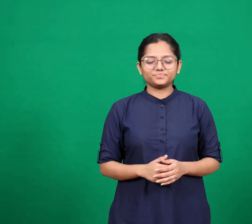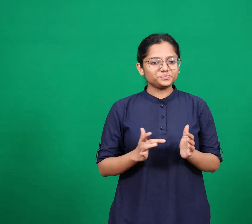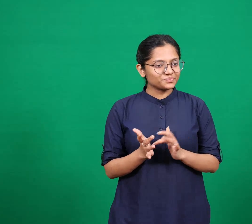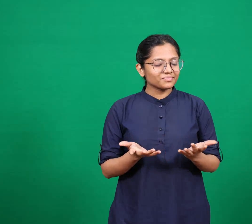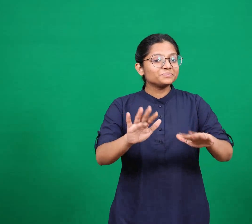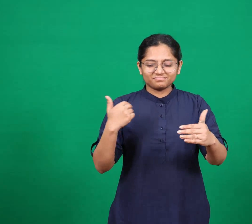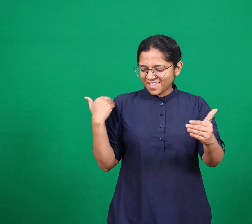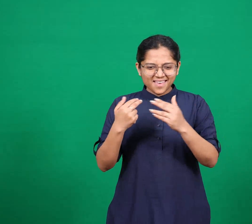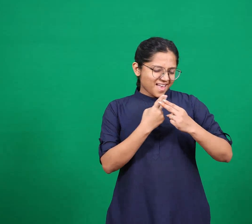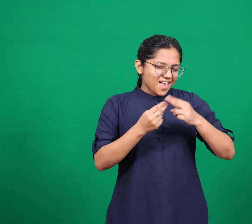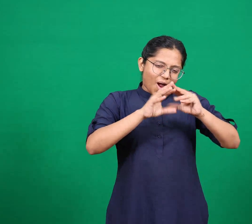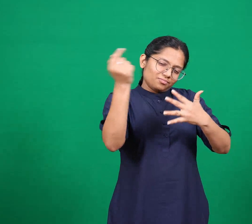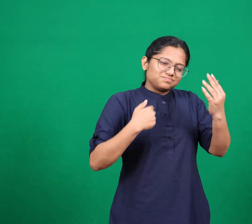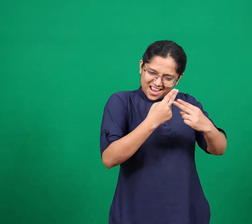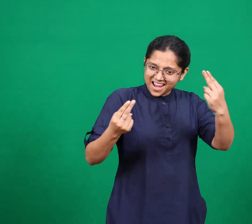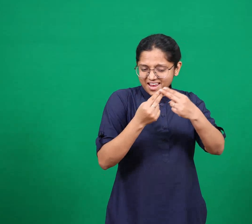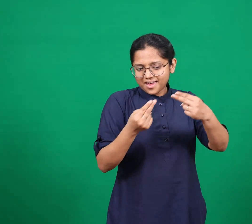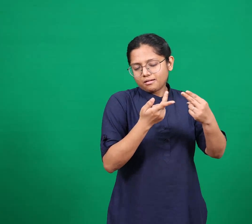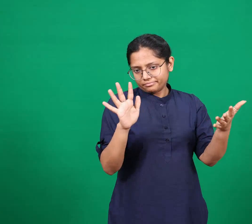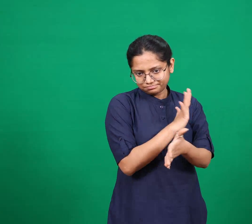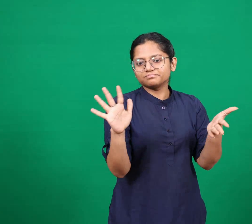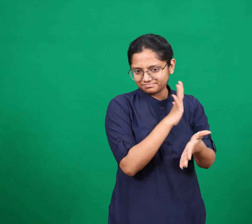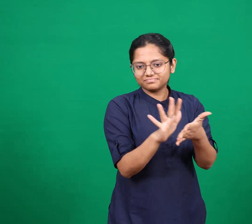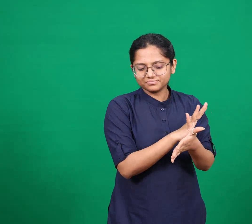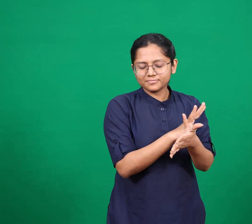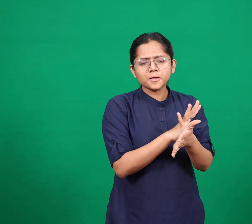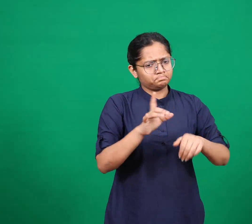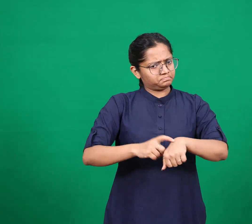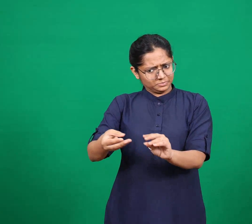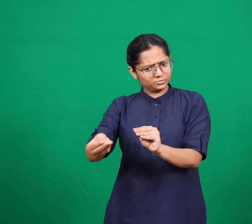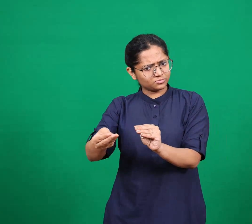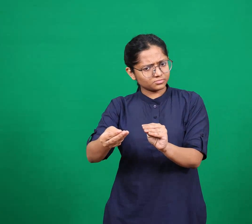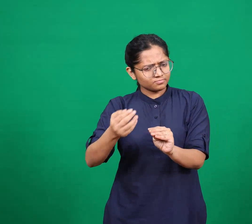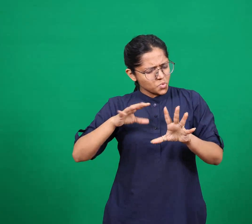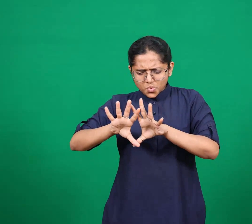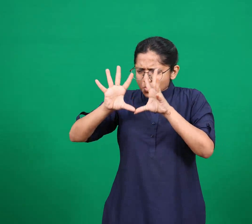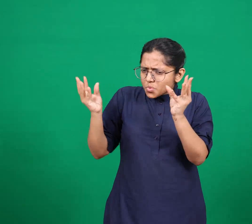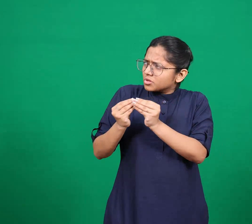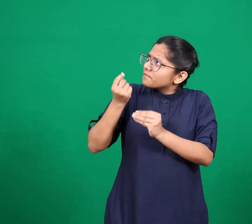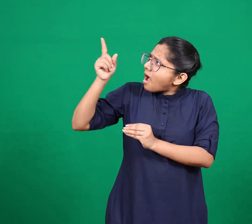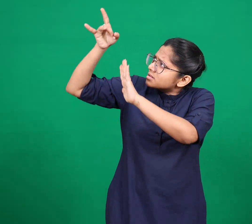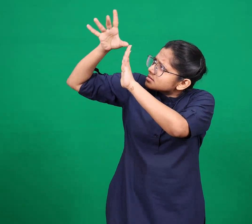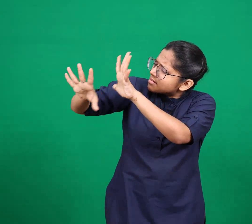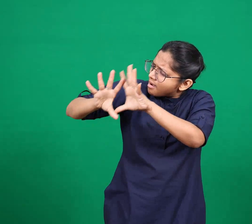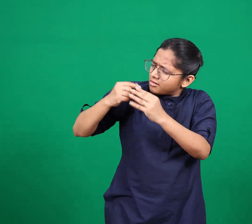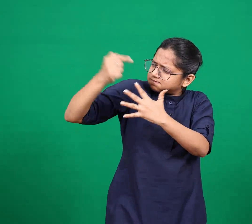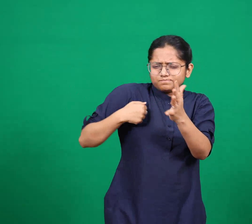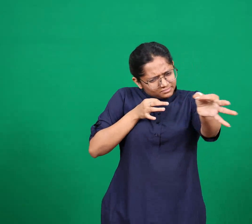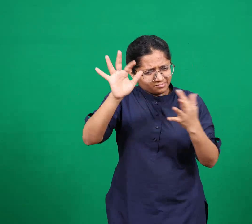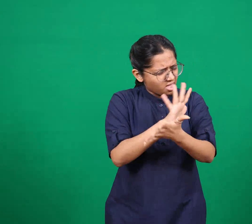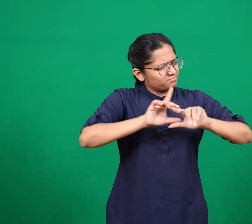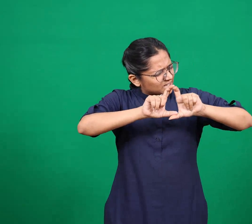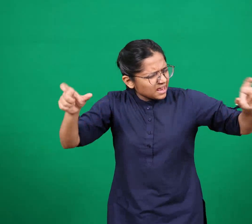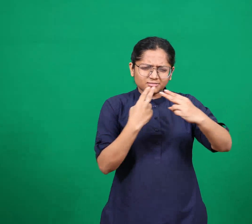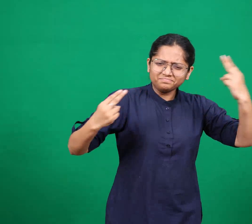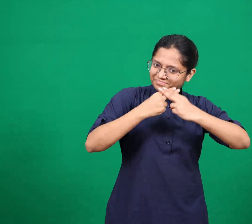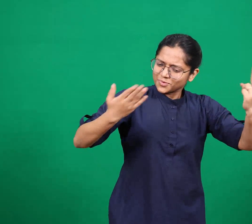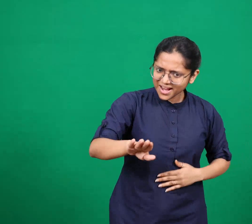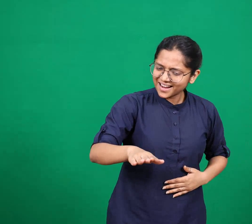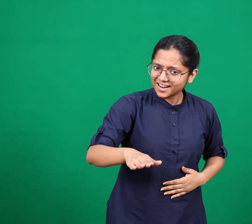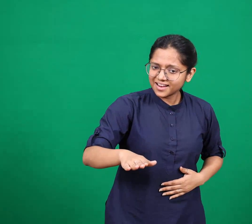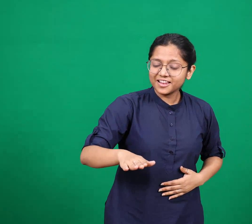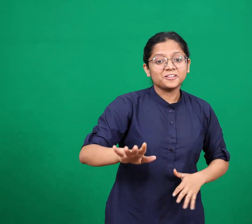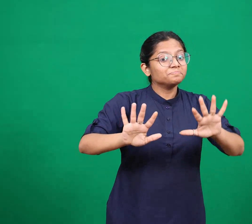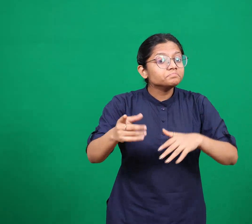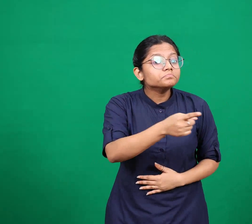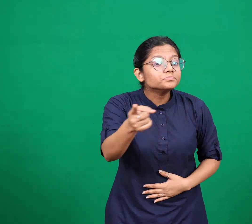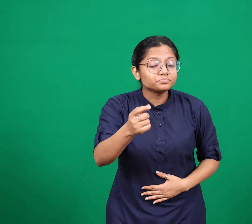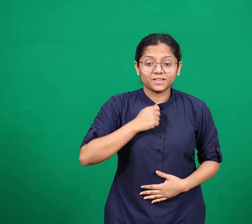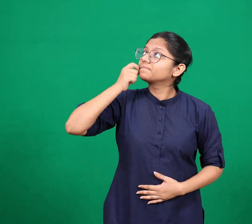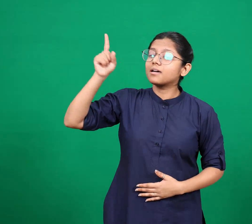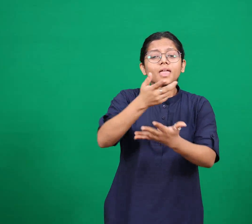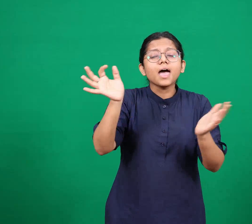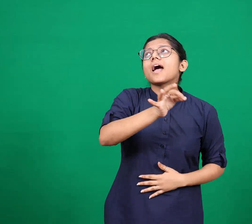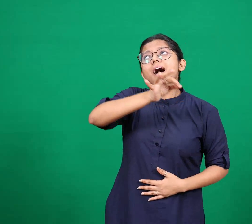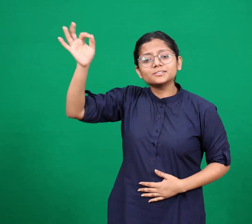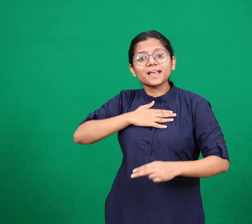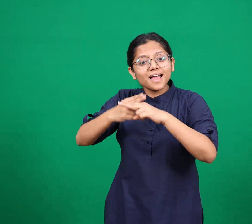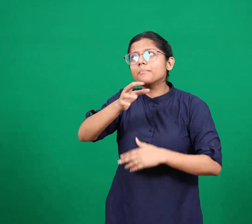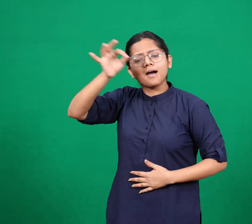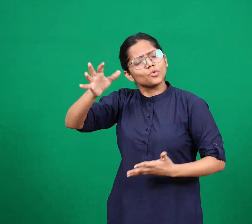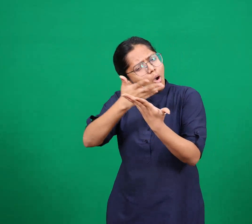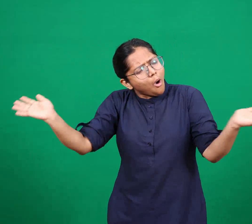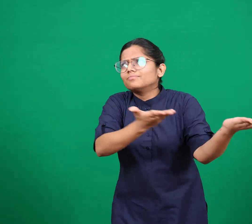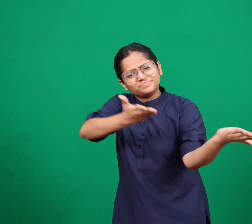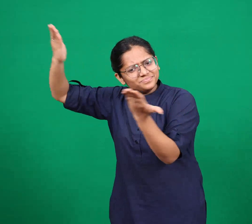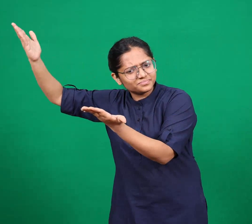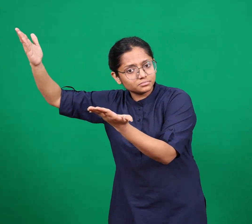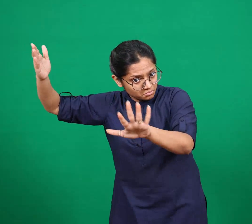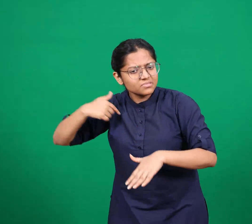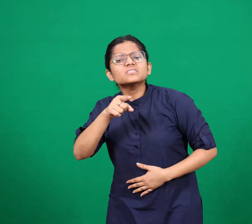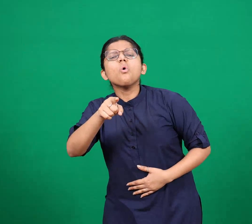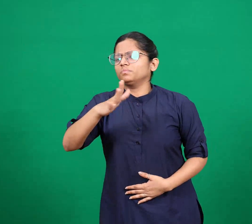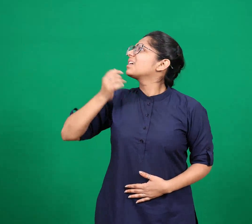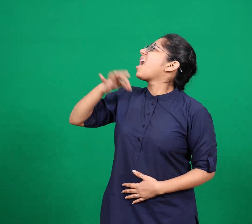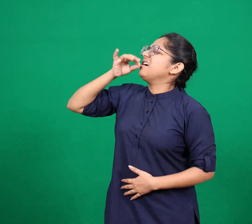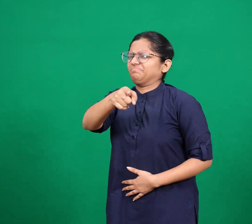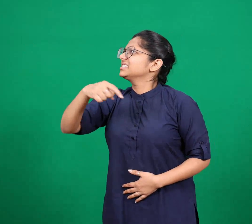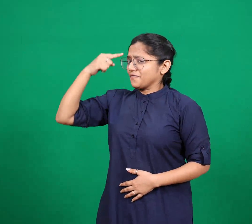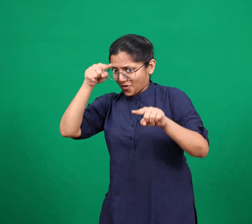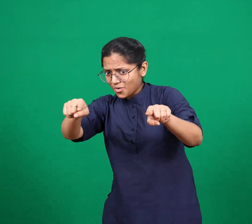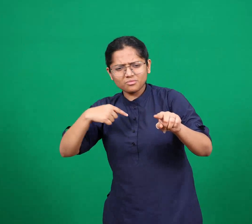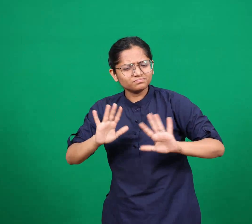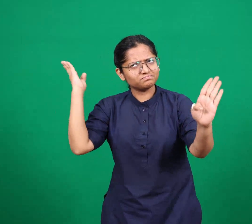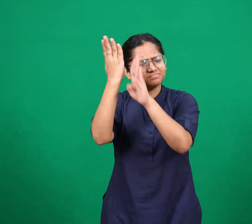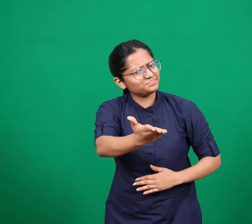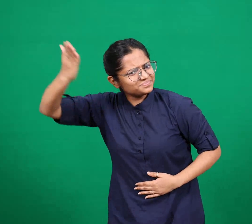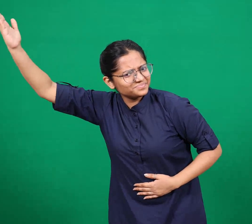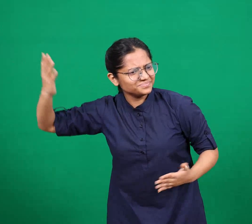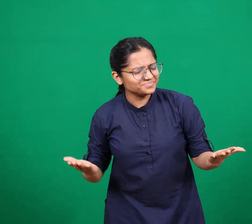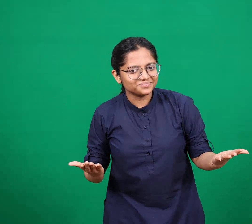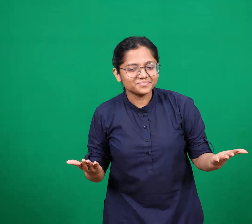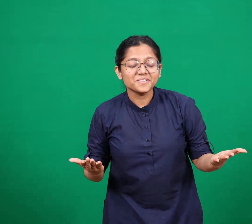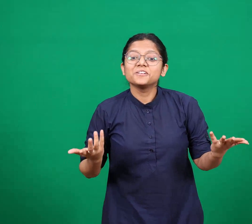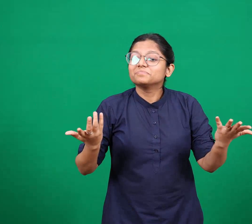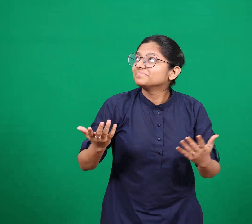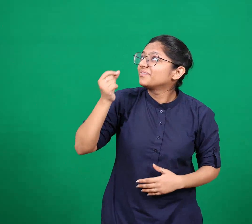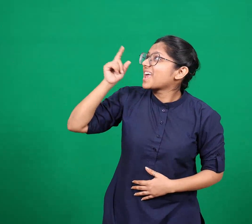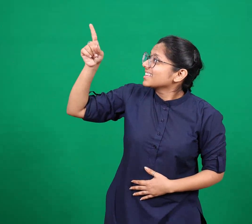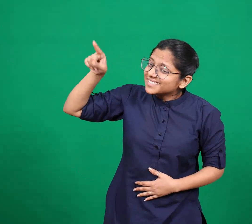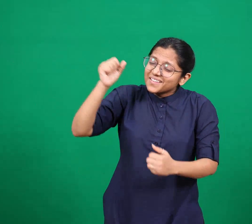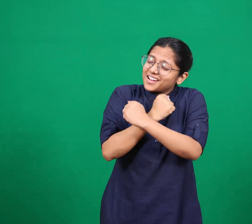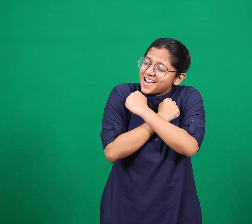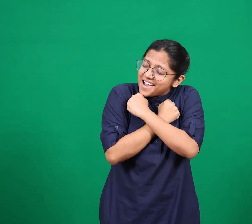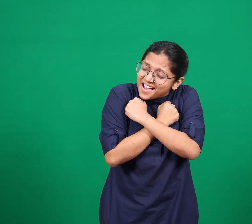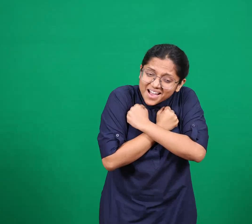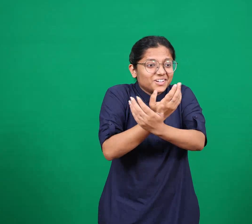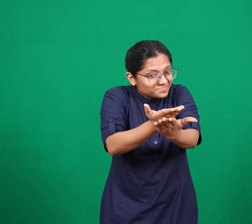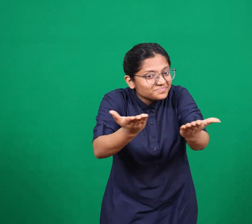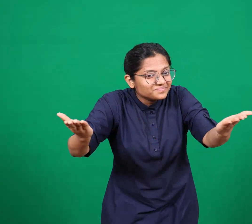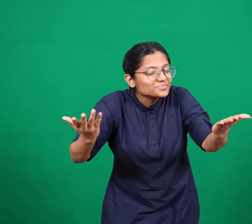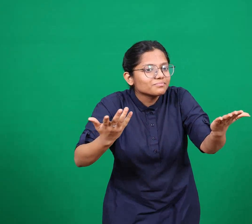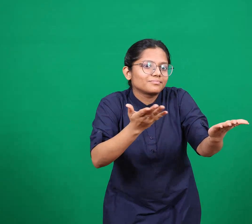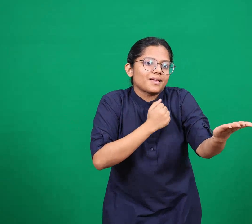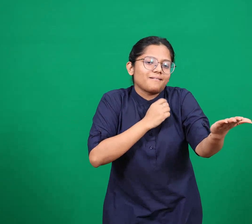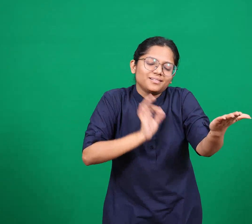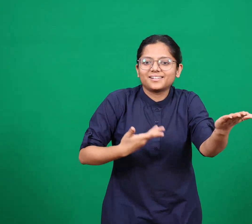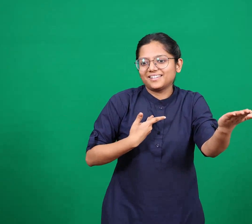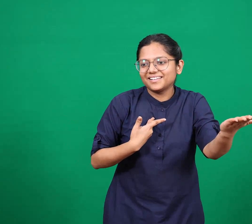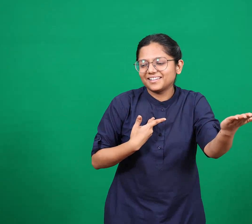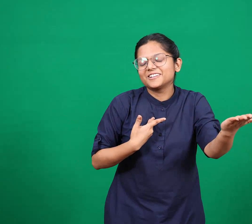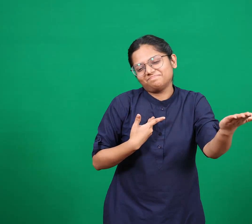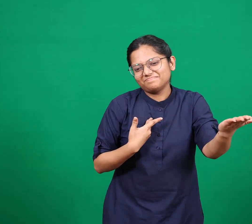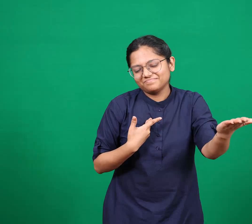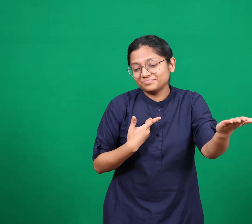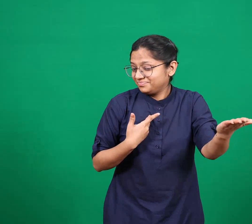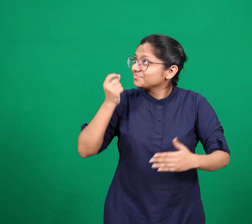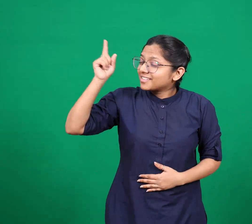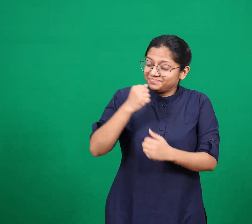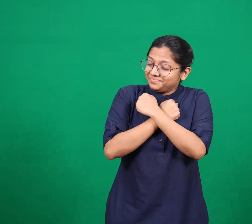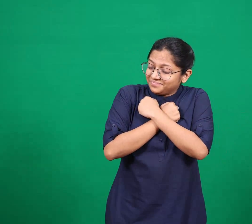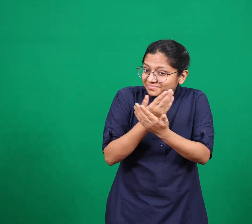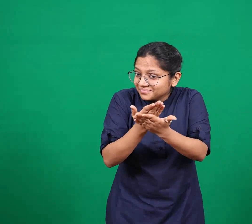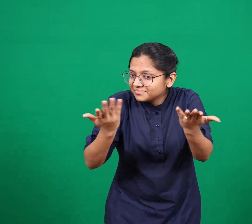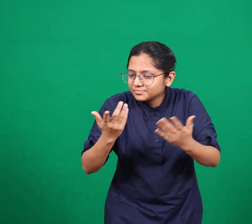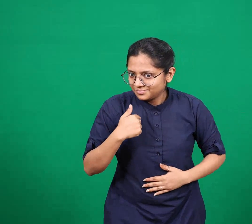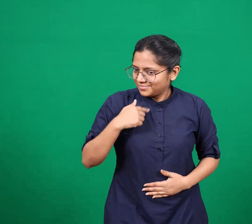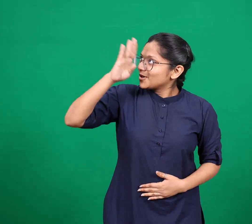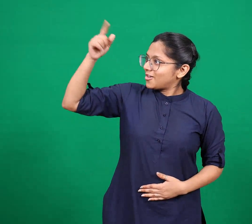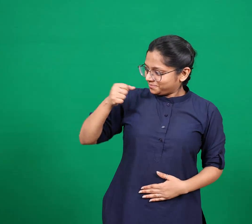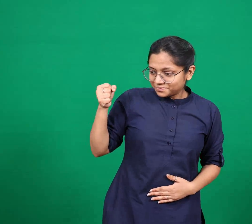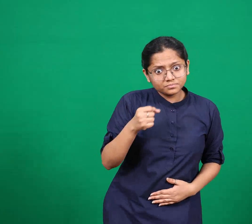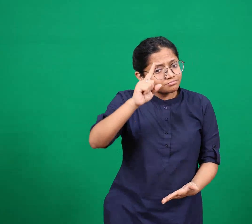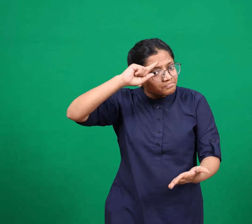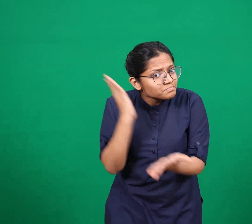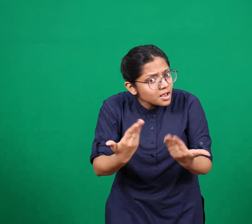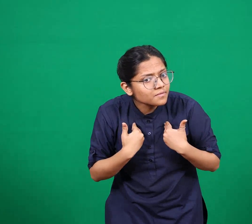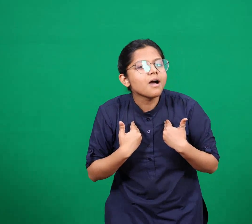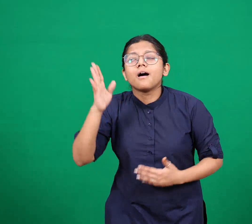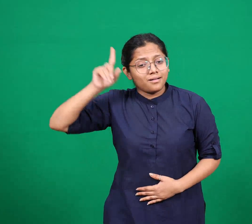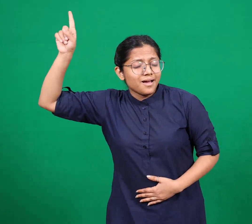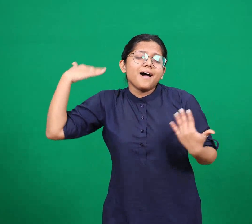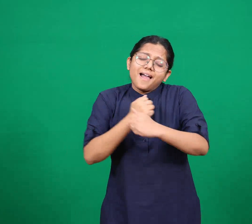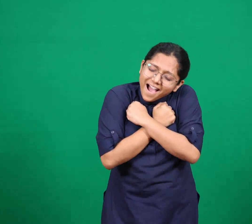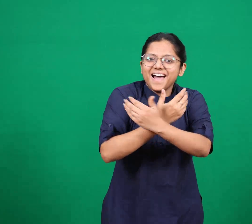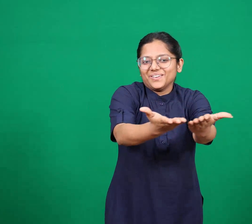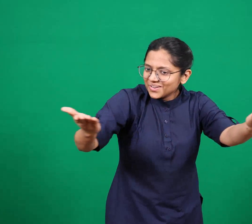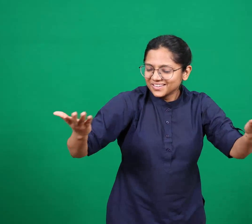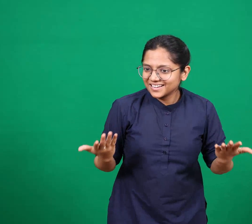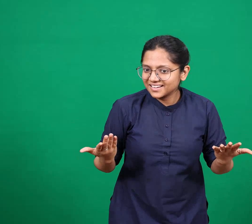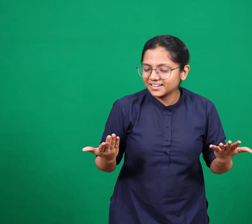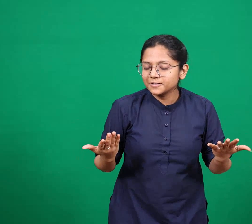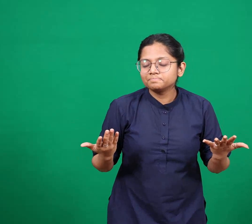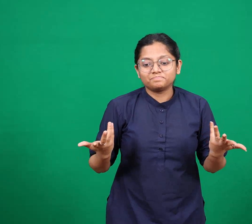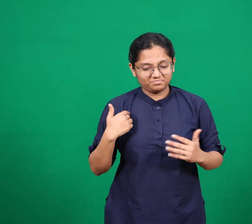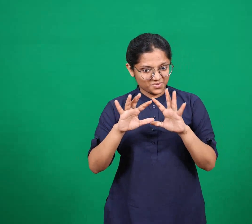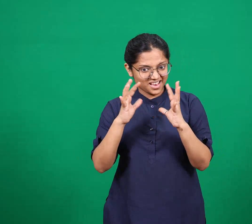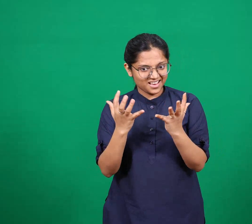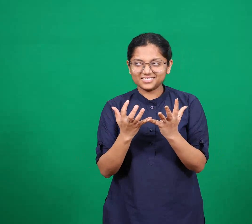I have spoken these things to you in figures of speech. An hour is coming when I will no longer speak to you this way, but will tell you plainly about the Father. In that day you will ask in My name. I am not saying that I will ask the Father on your behalf. For the Father Himself loves you, because you have loved Me and have believed that I came from God.